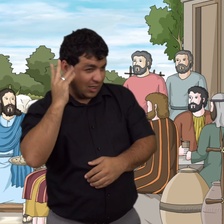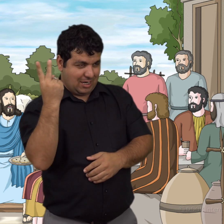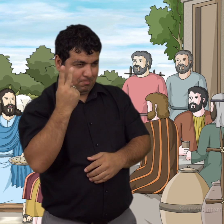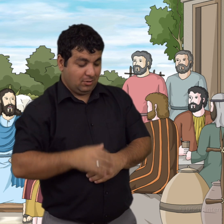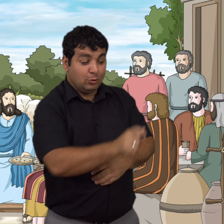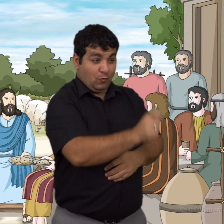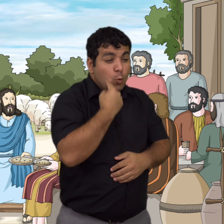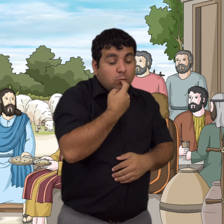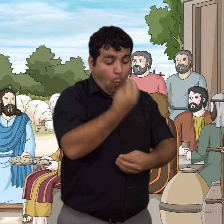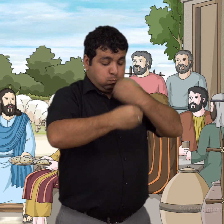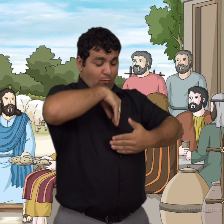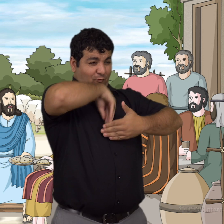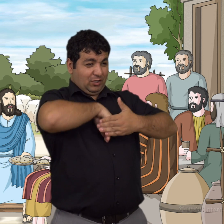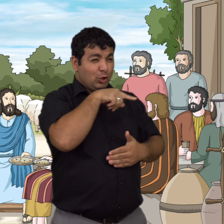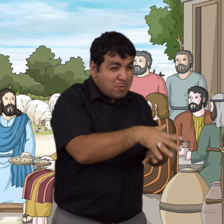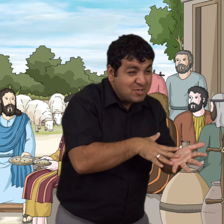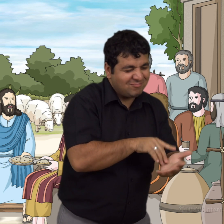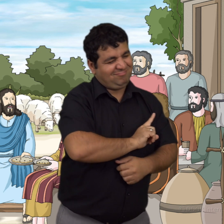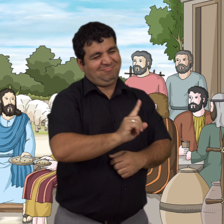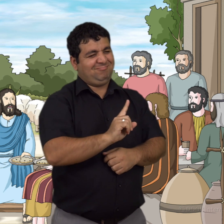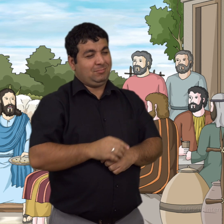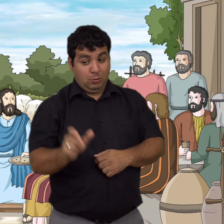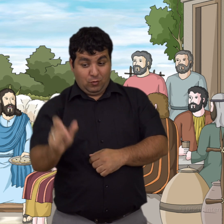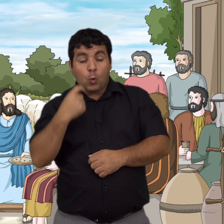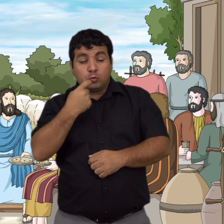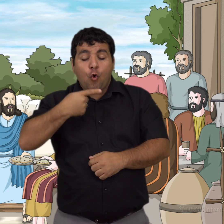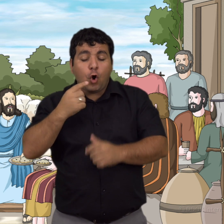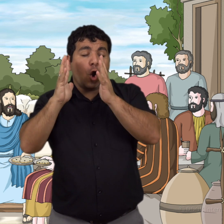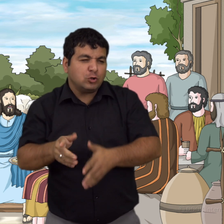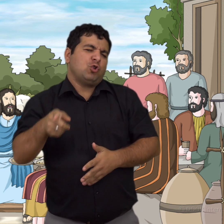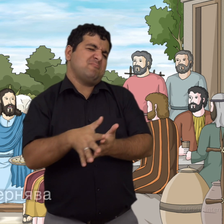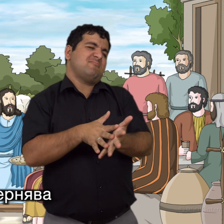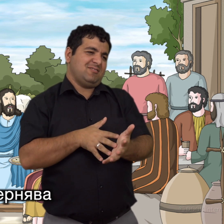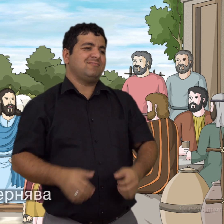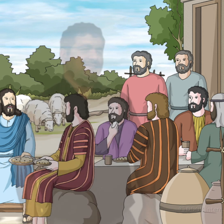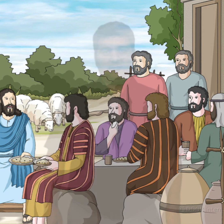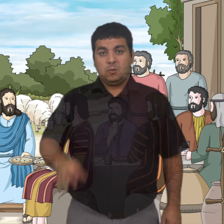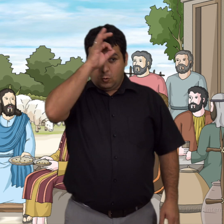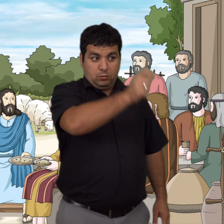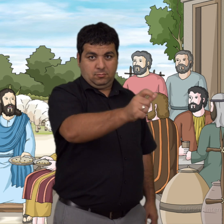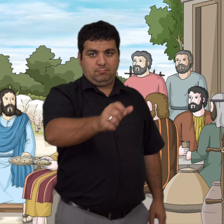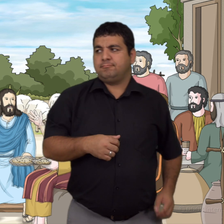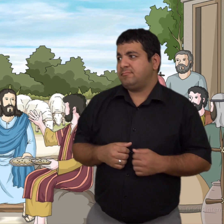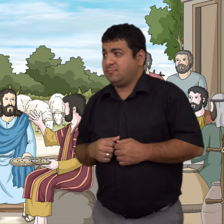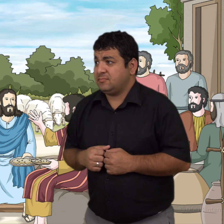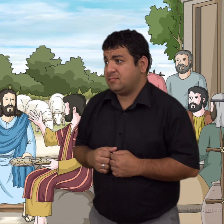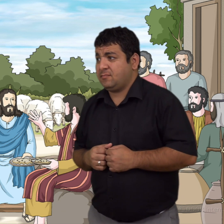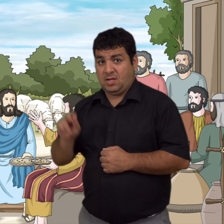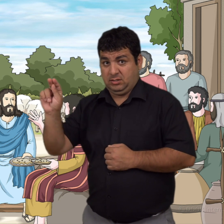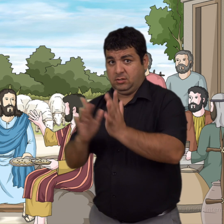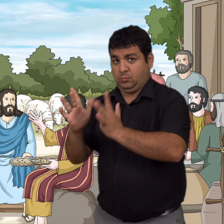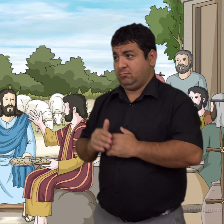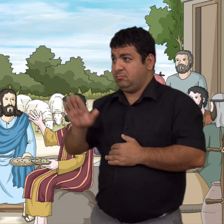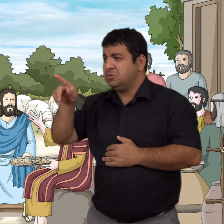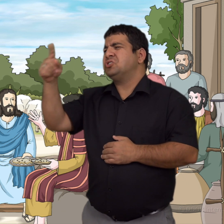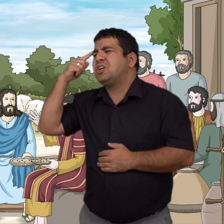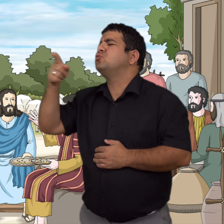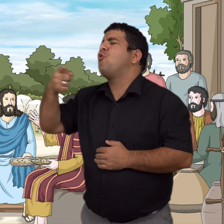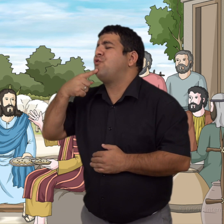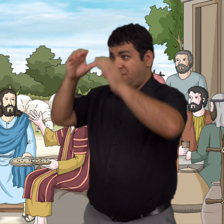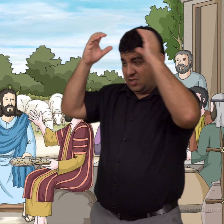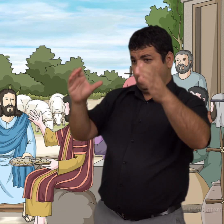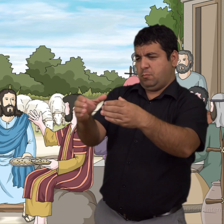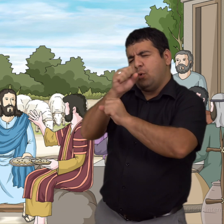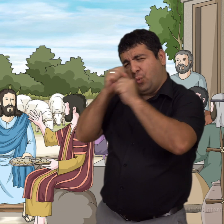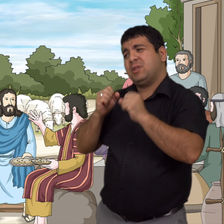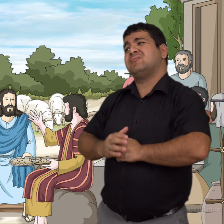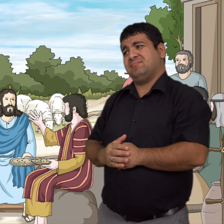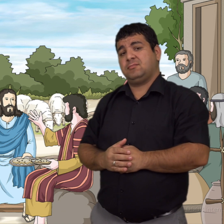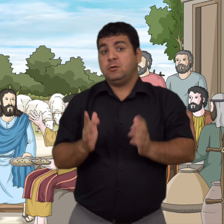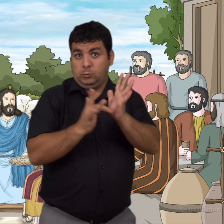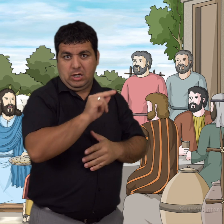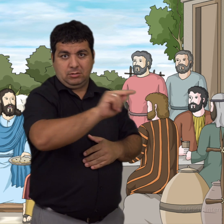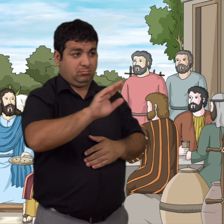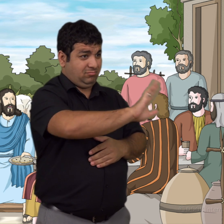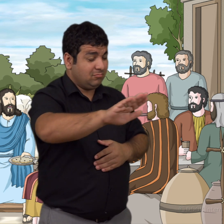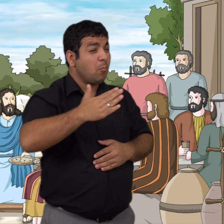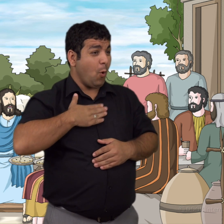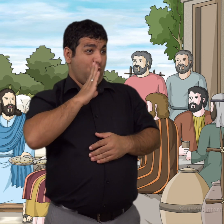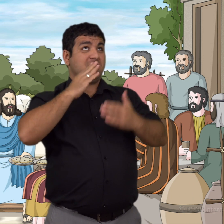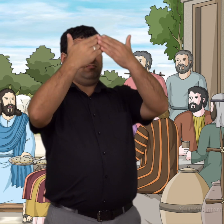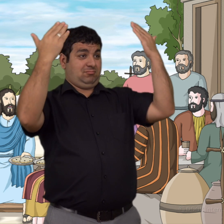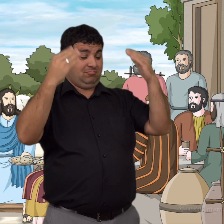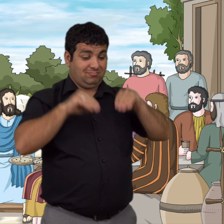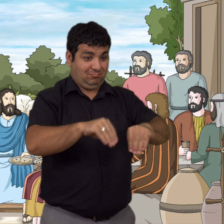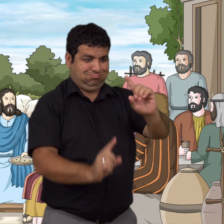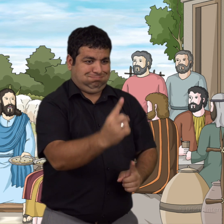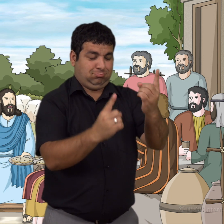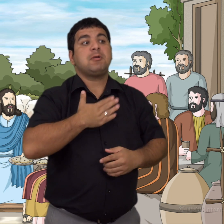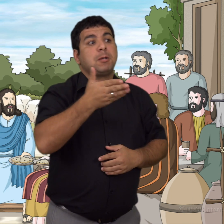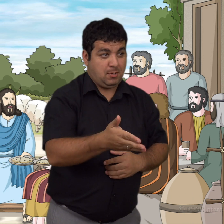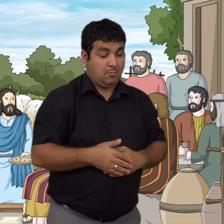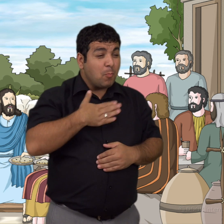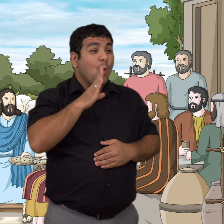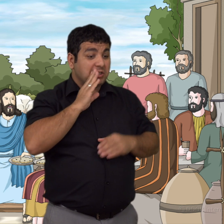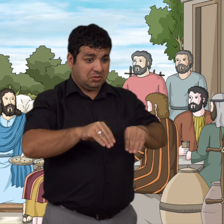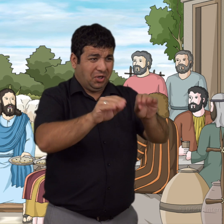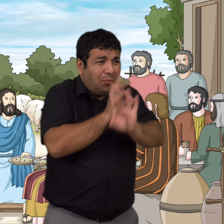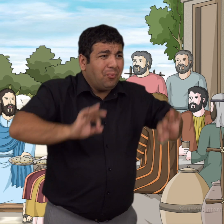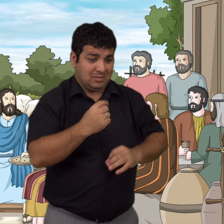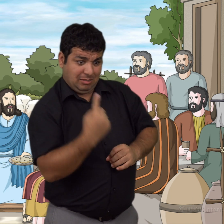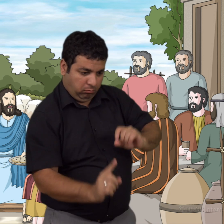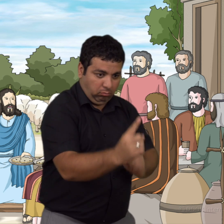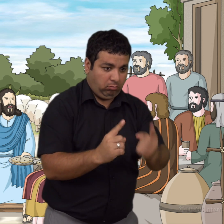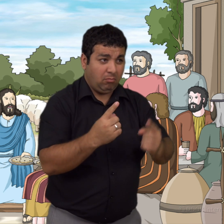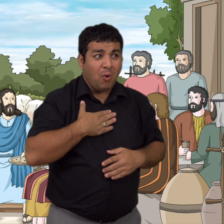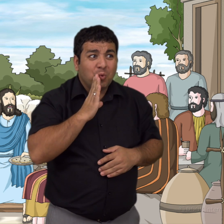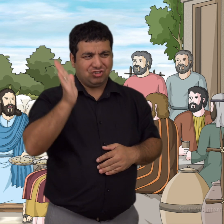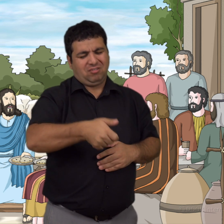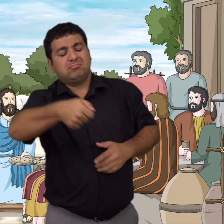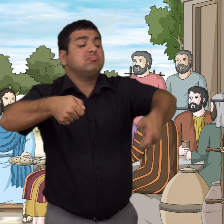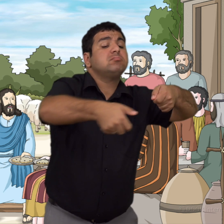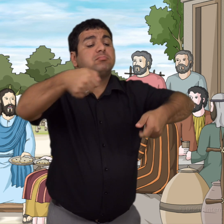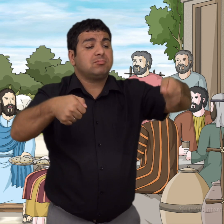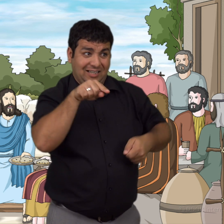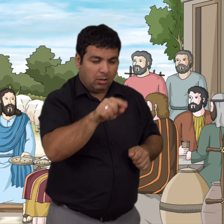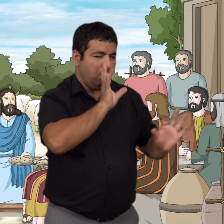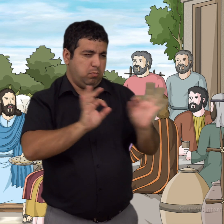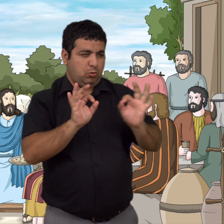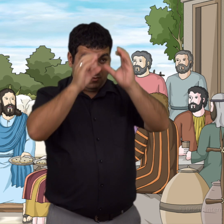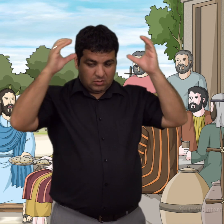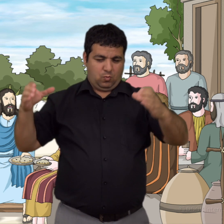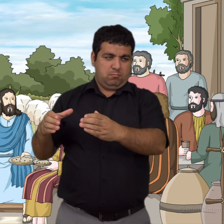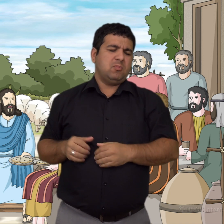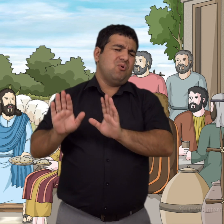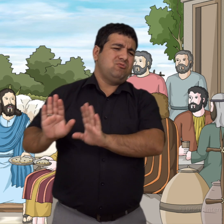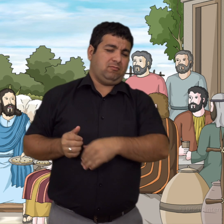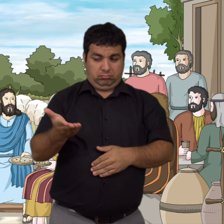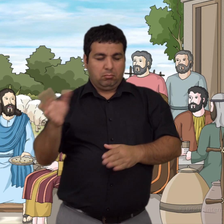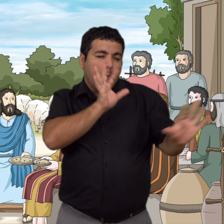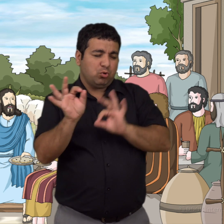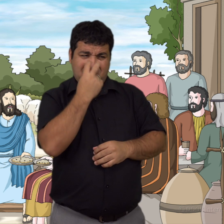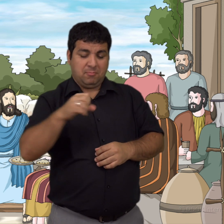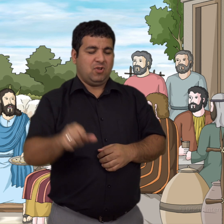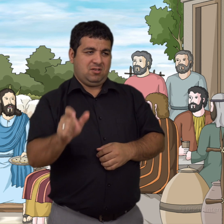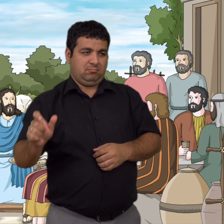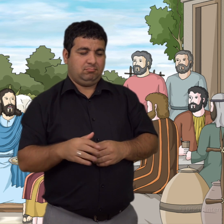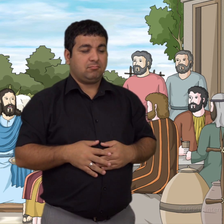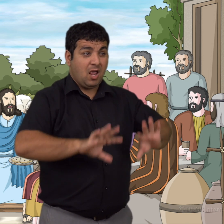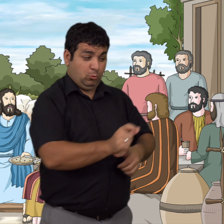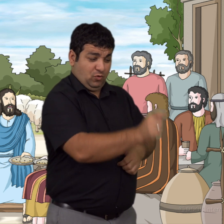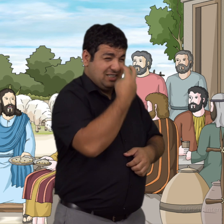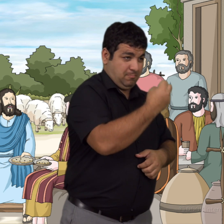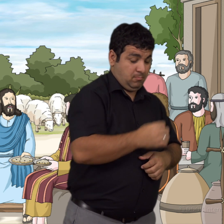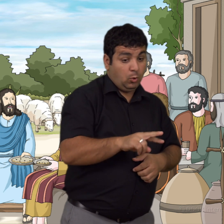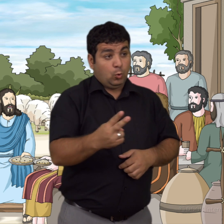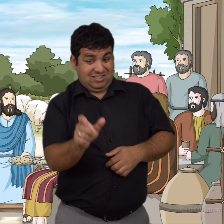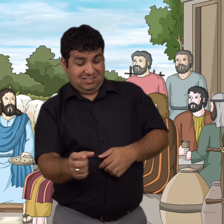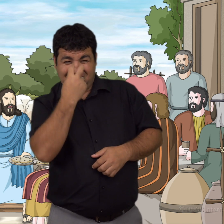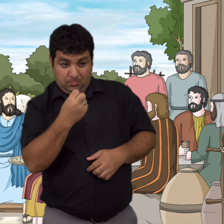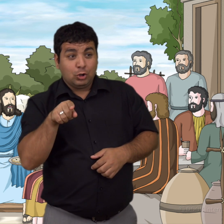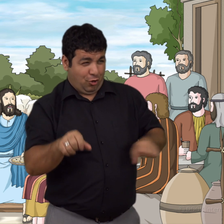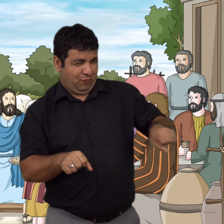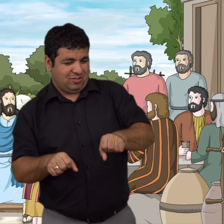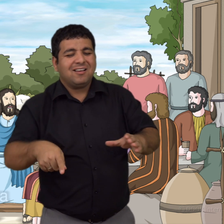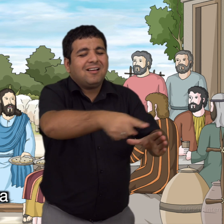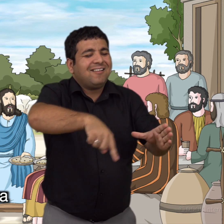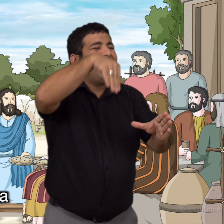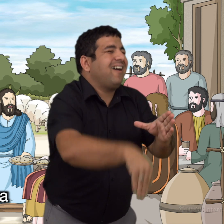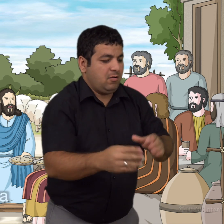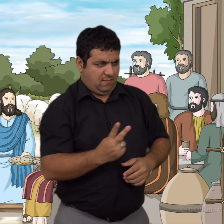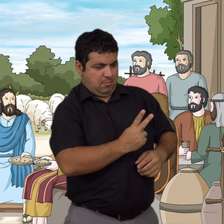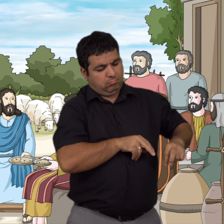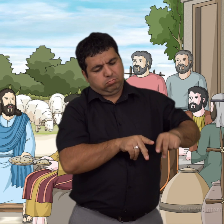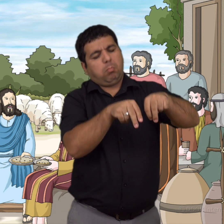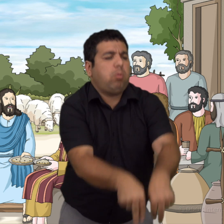Then the disciples came to Him and said, “Are You aware that the Pharisees were offended when they heard this?” But Jesus replied, “Every plant that My heavenly Father has not planted will be pulled up by its roots. Disregard them! They are blind guides. If a blind man leads a blind man, both will fall into a pit.”